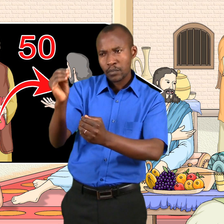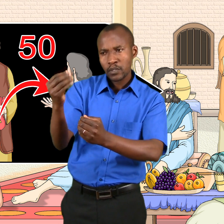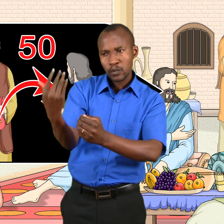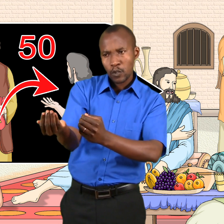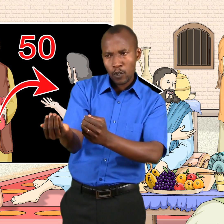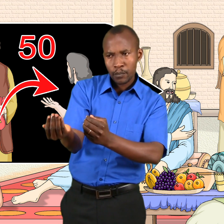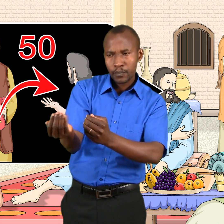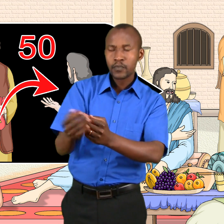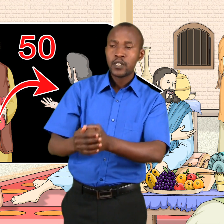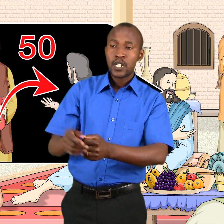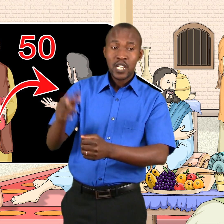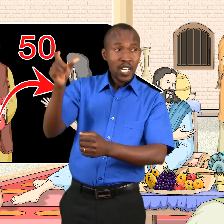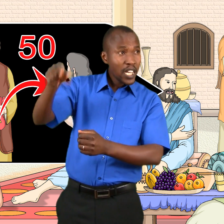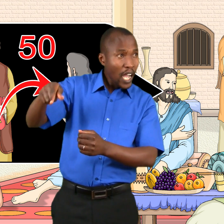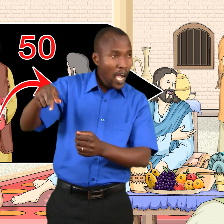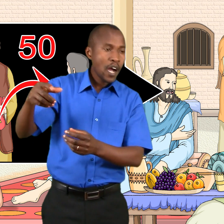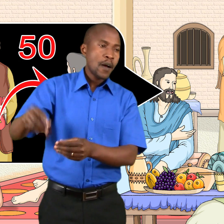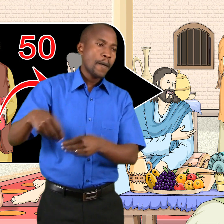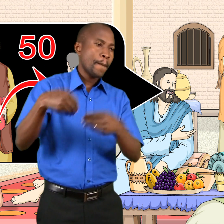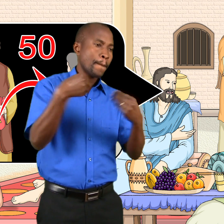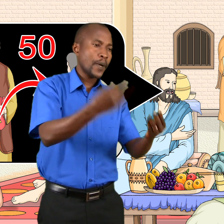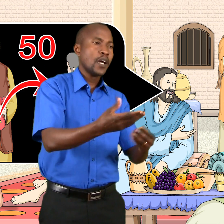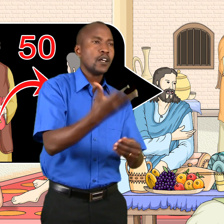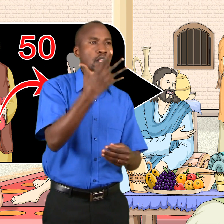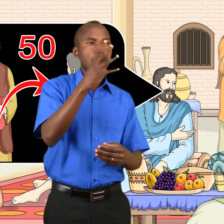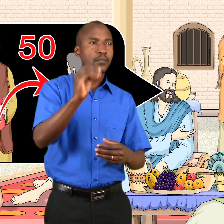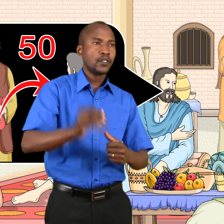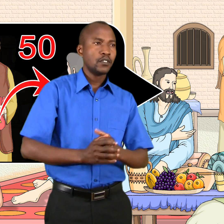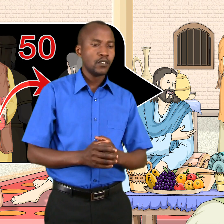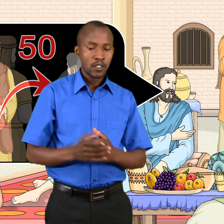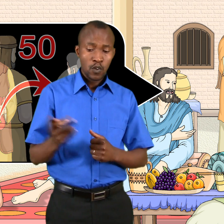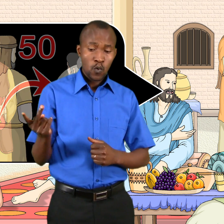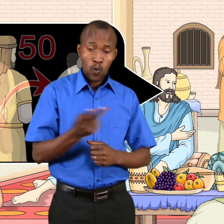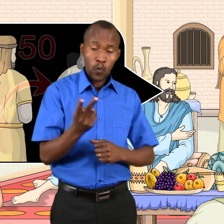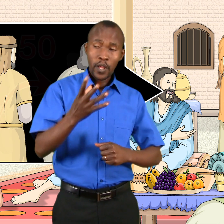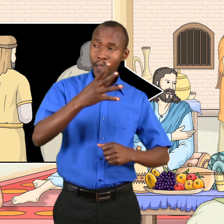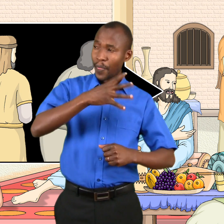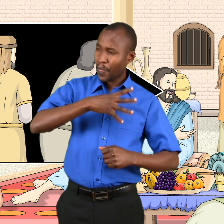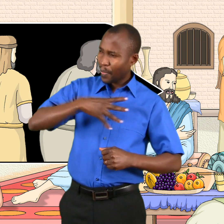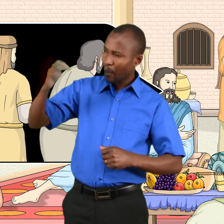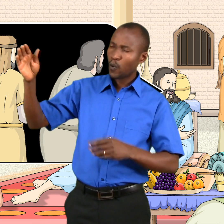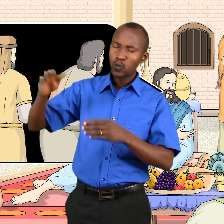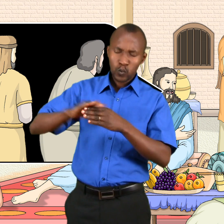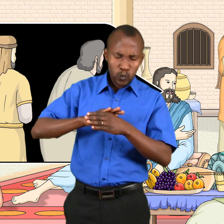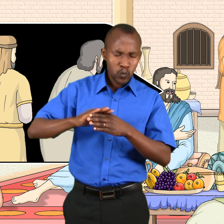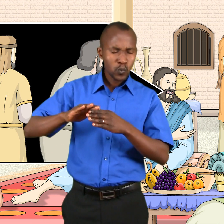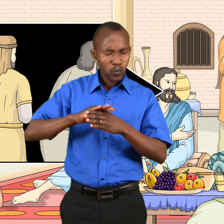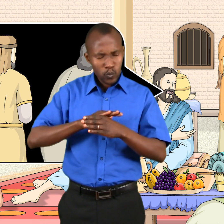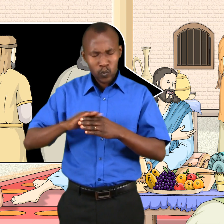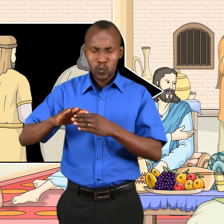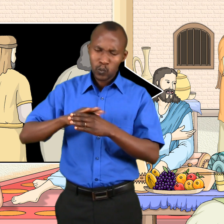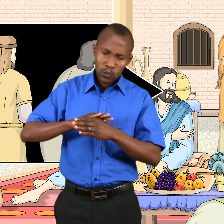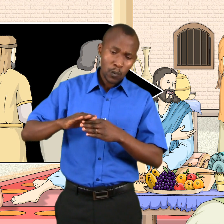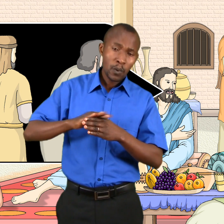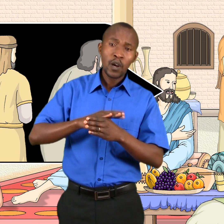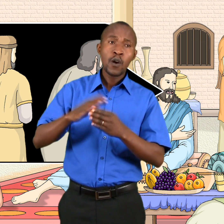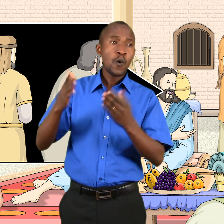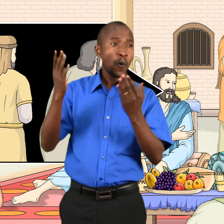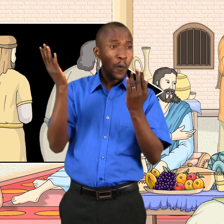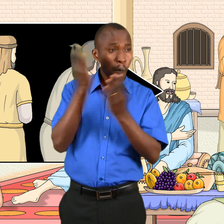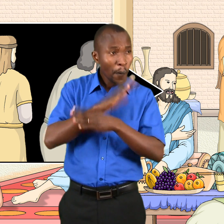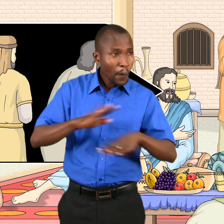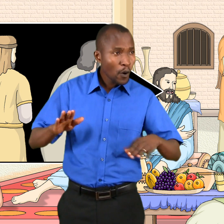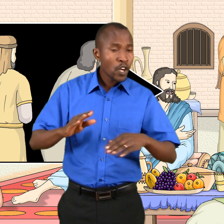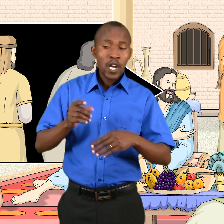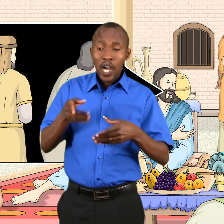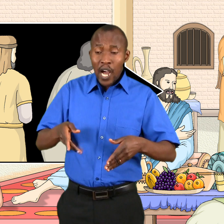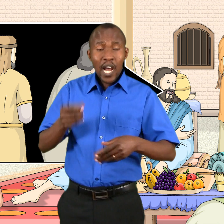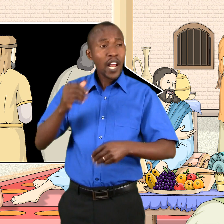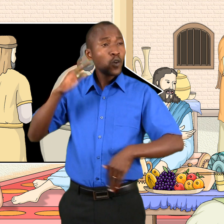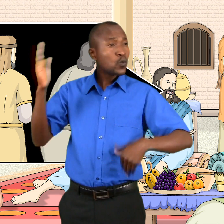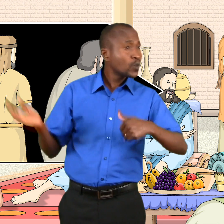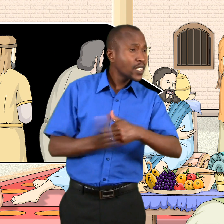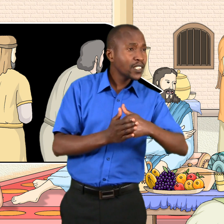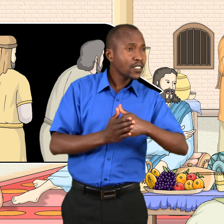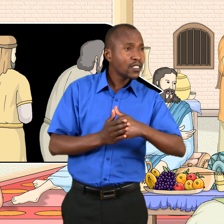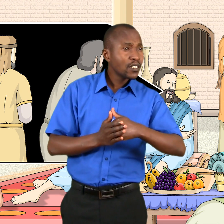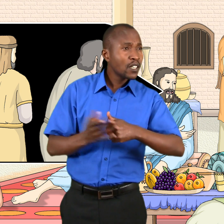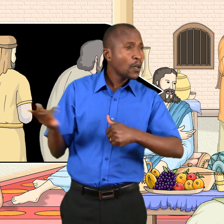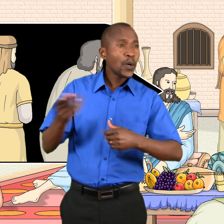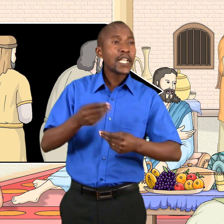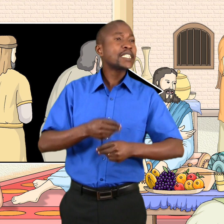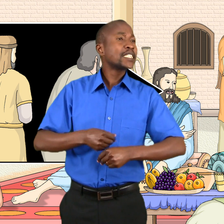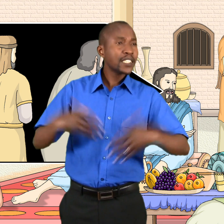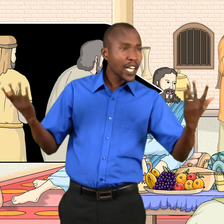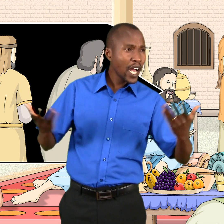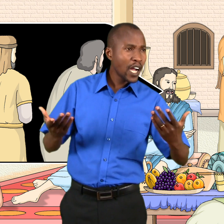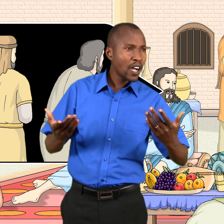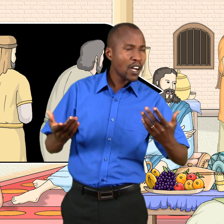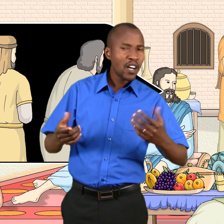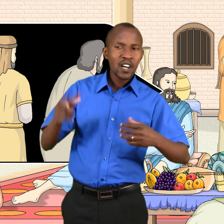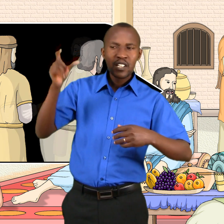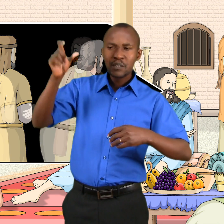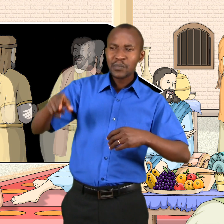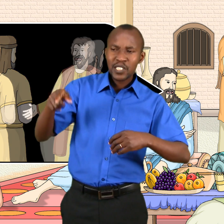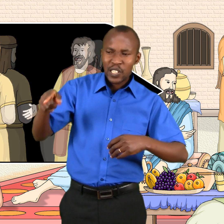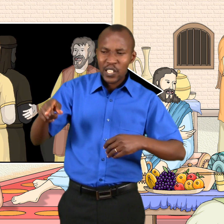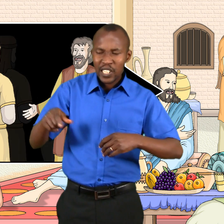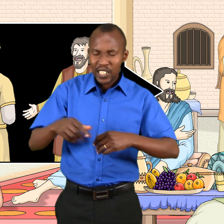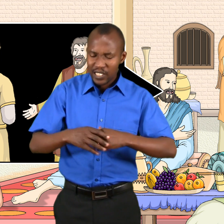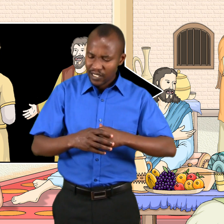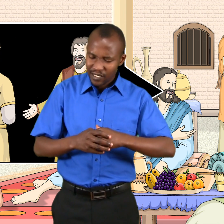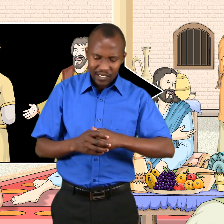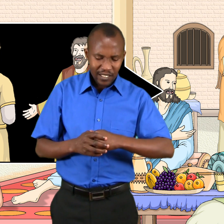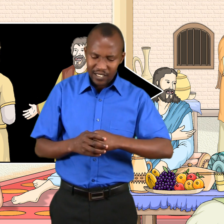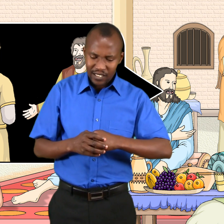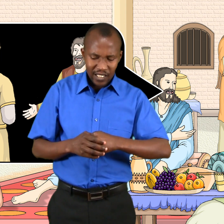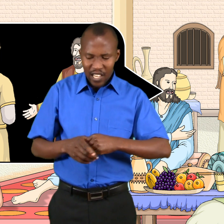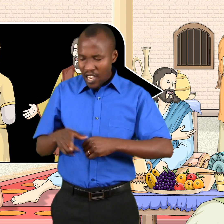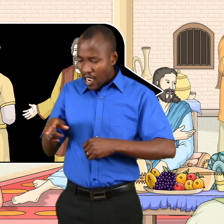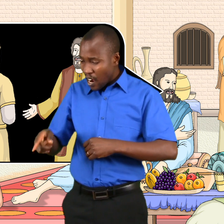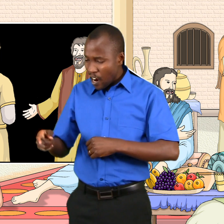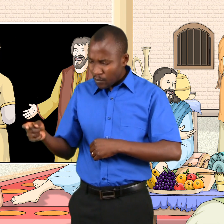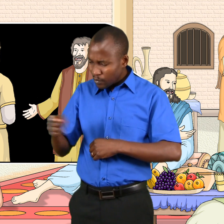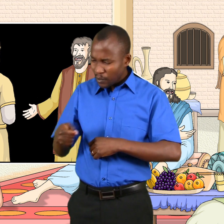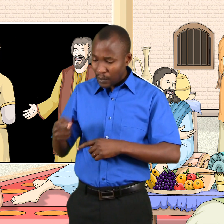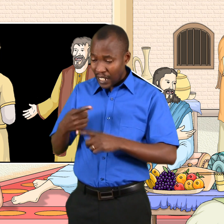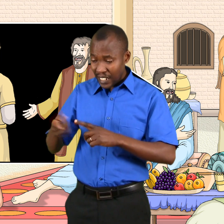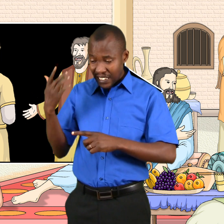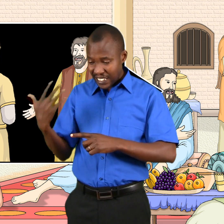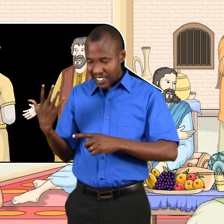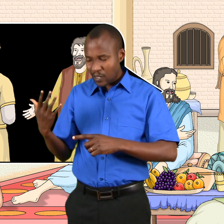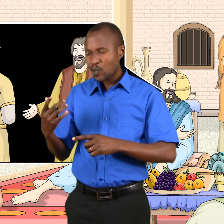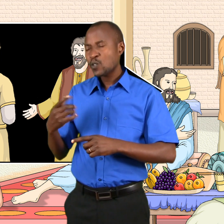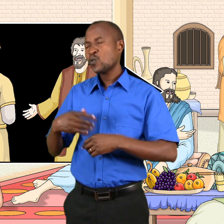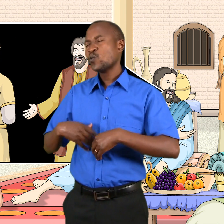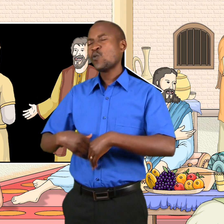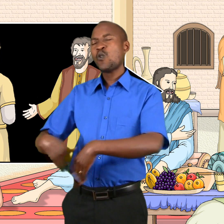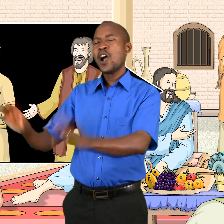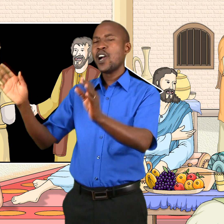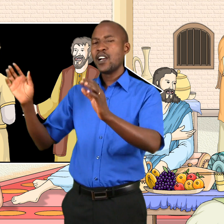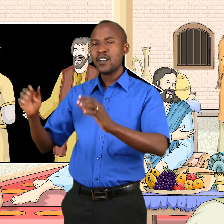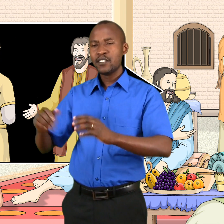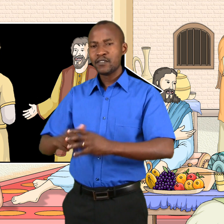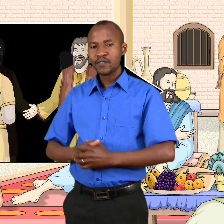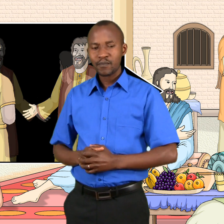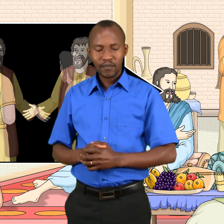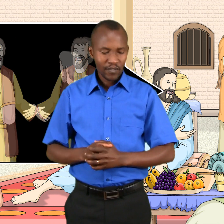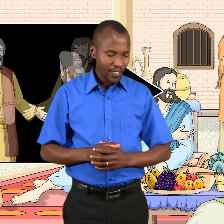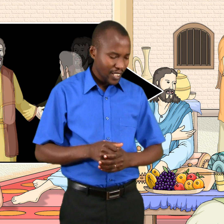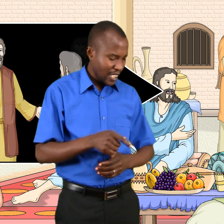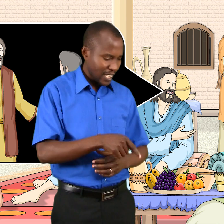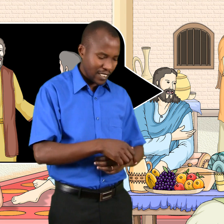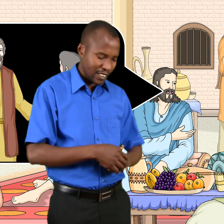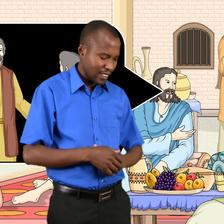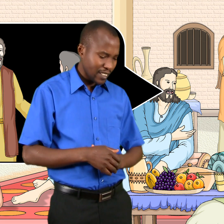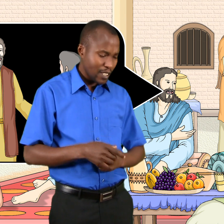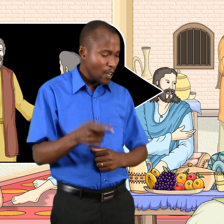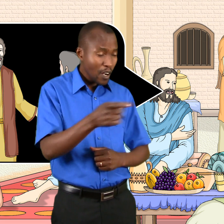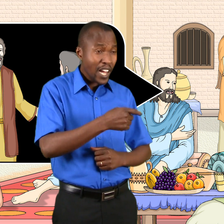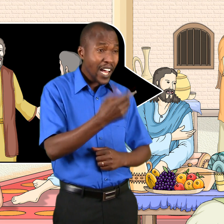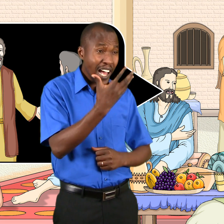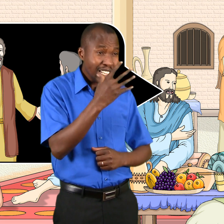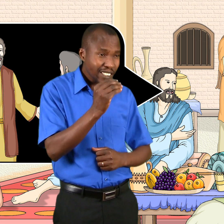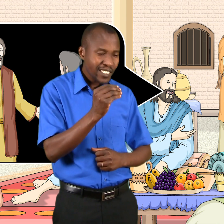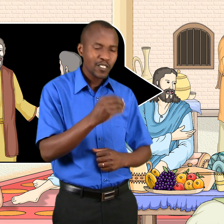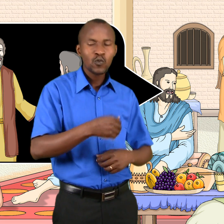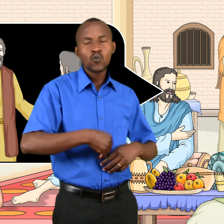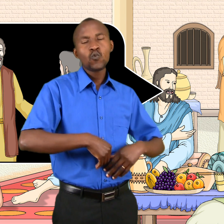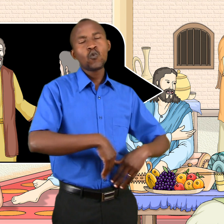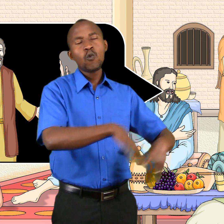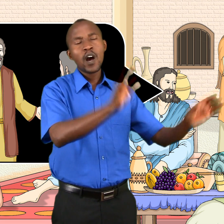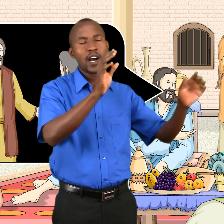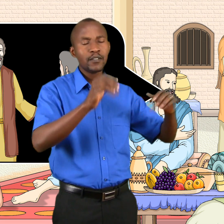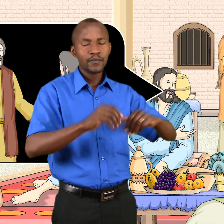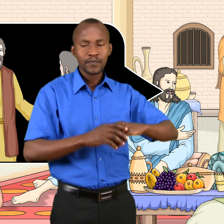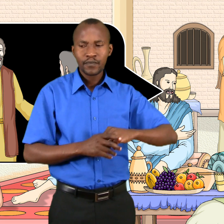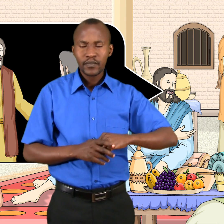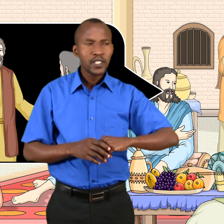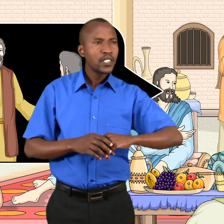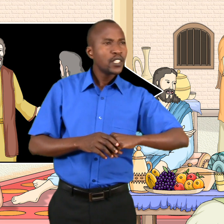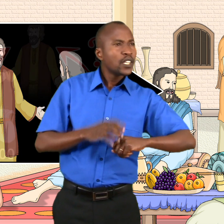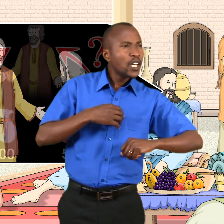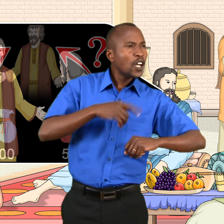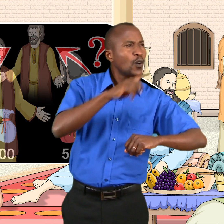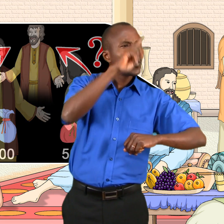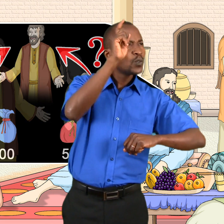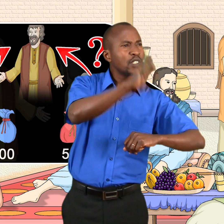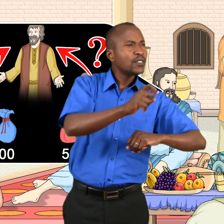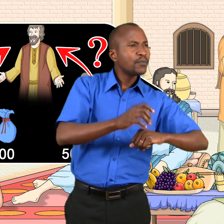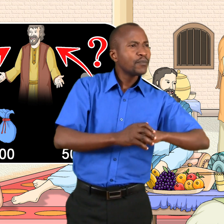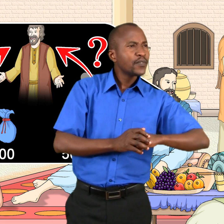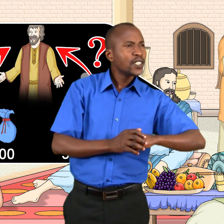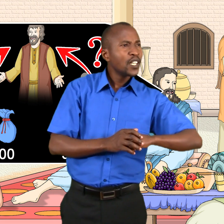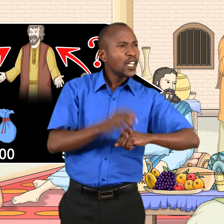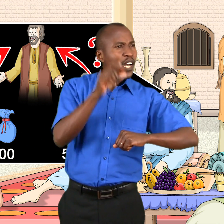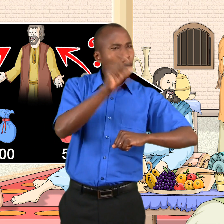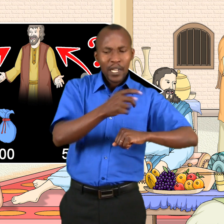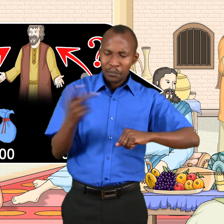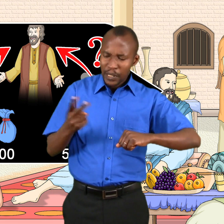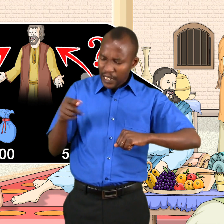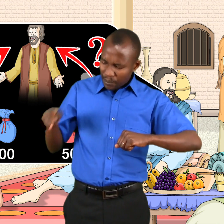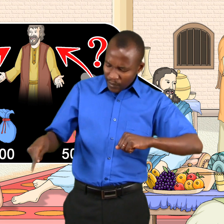When they were unable to repay him, he forgave both of them.